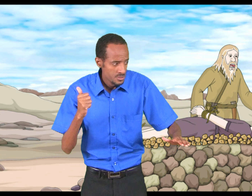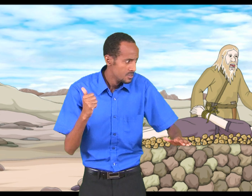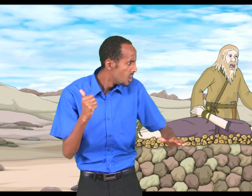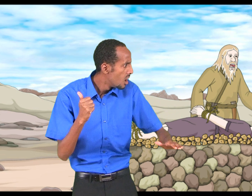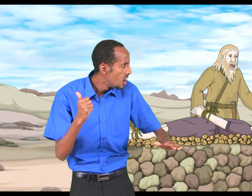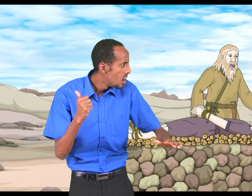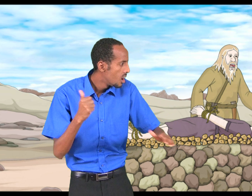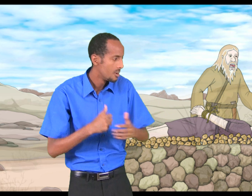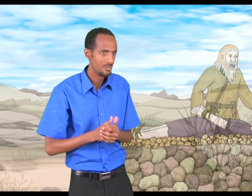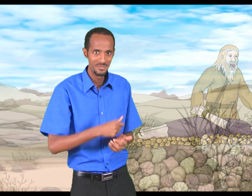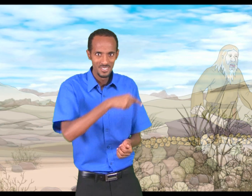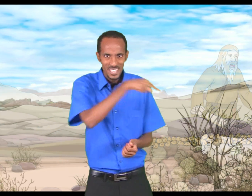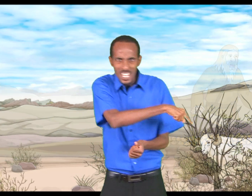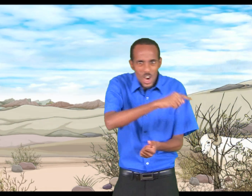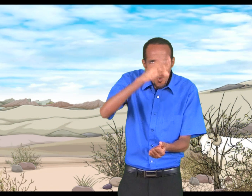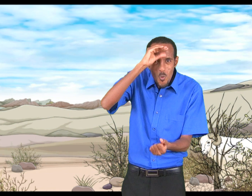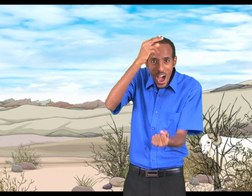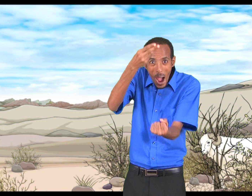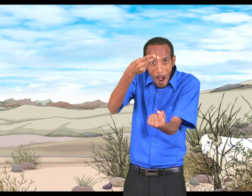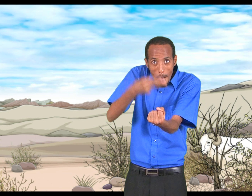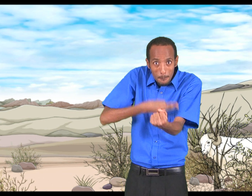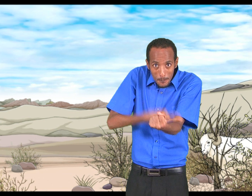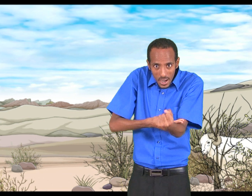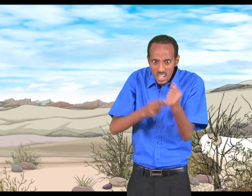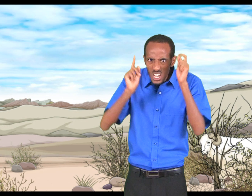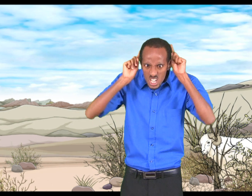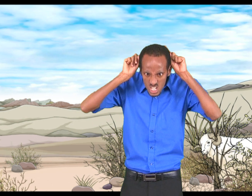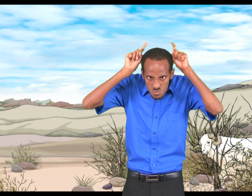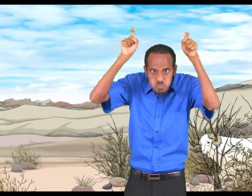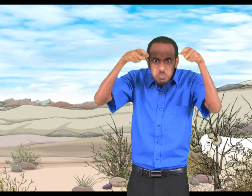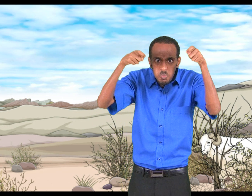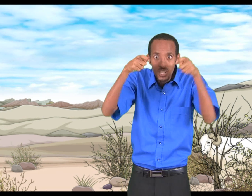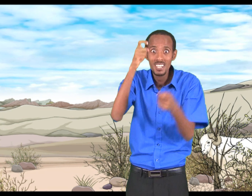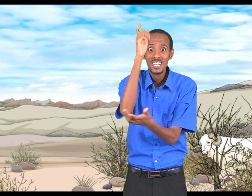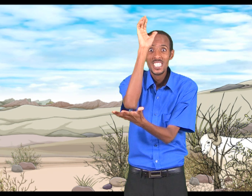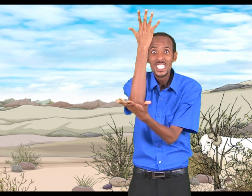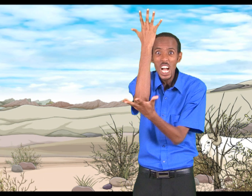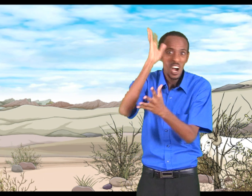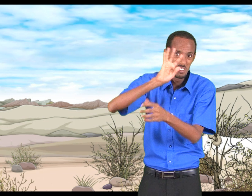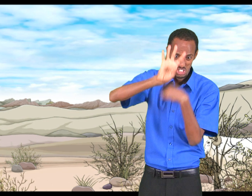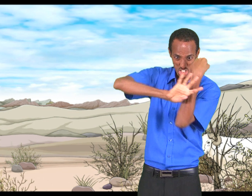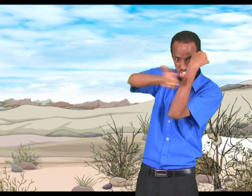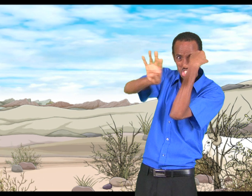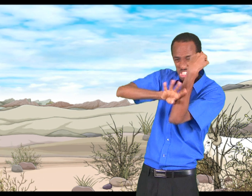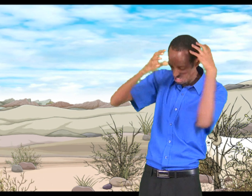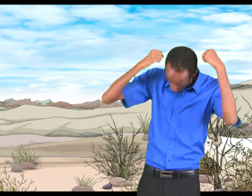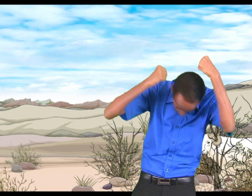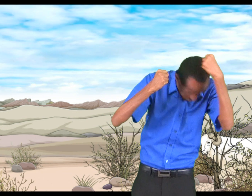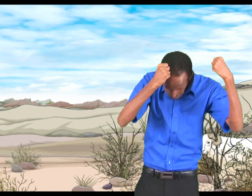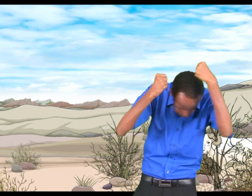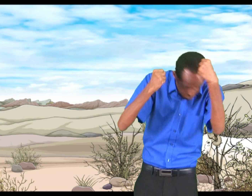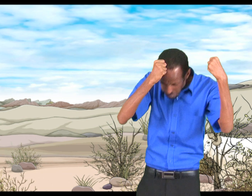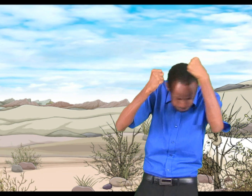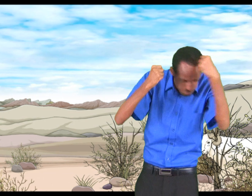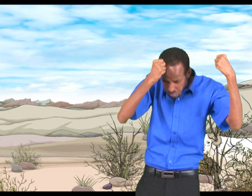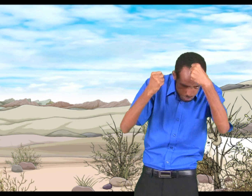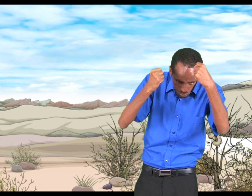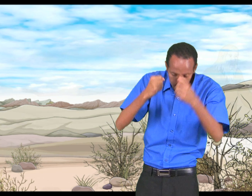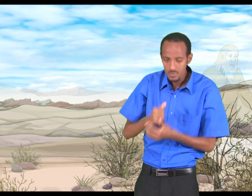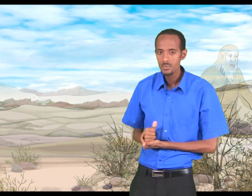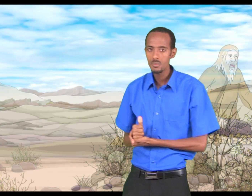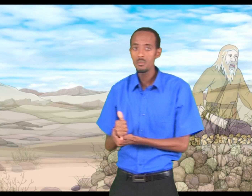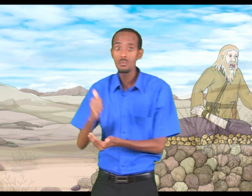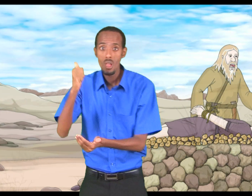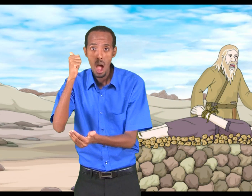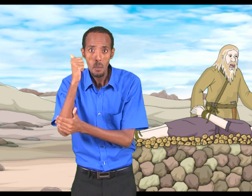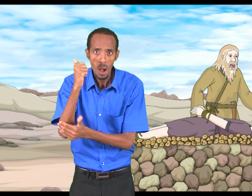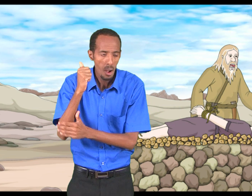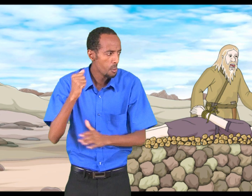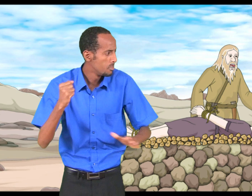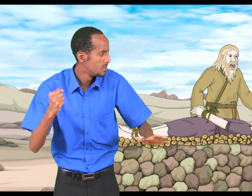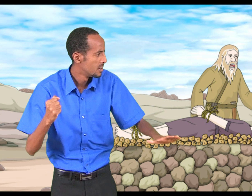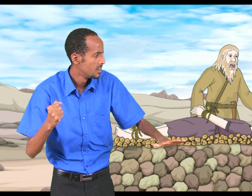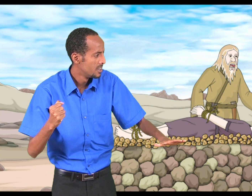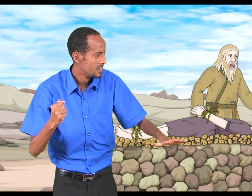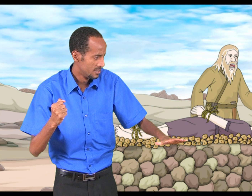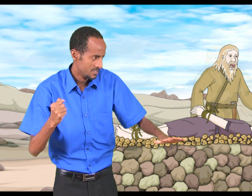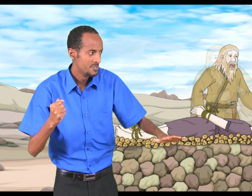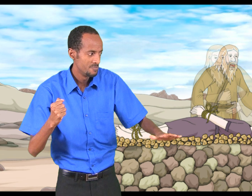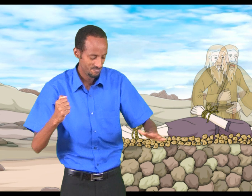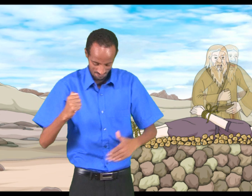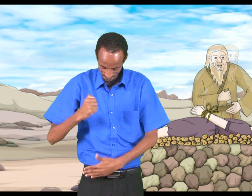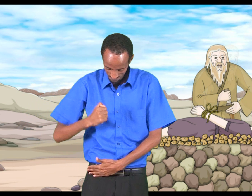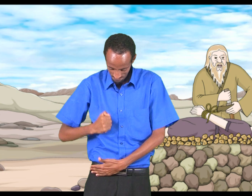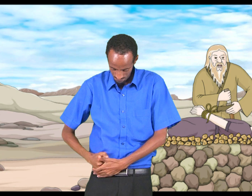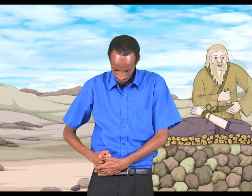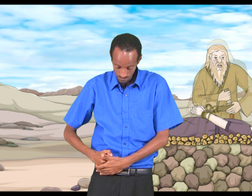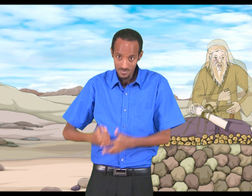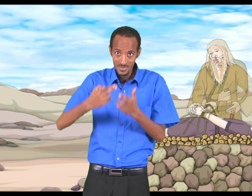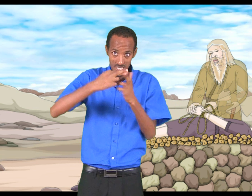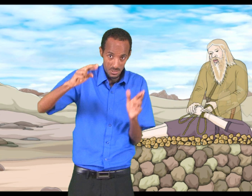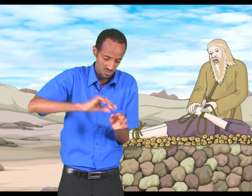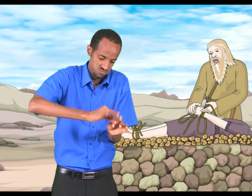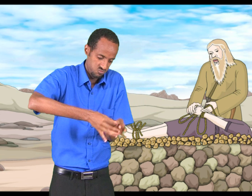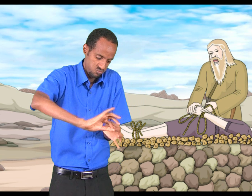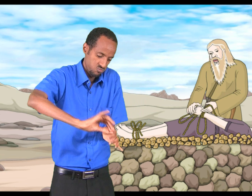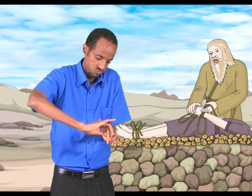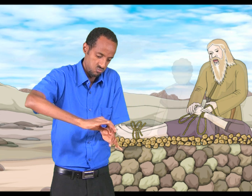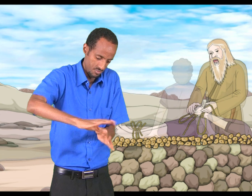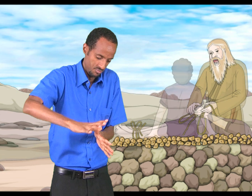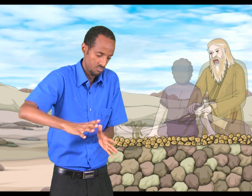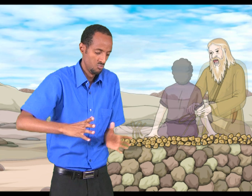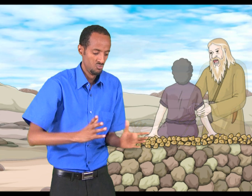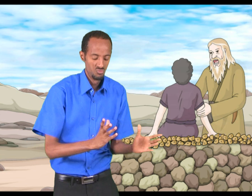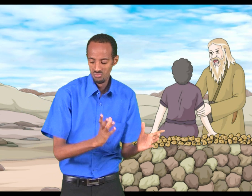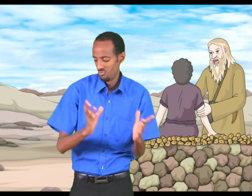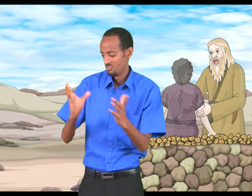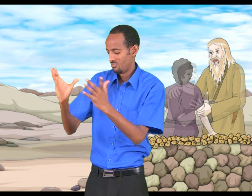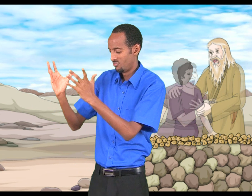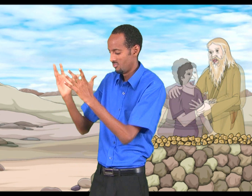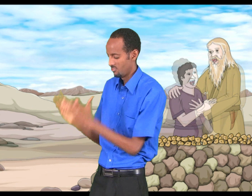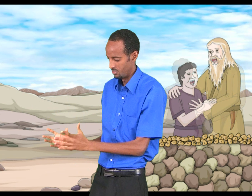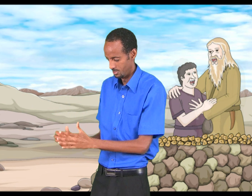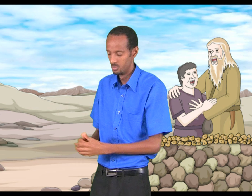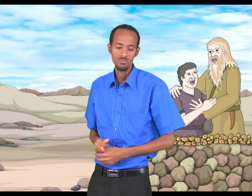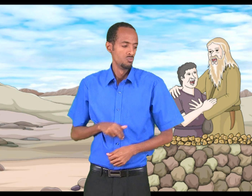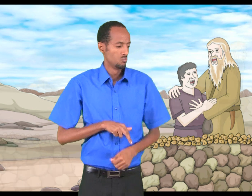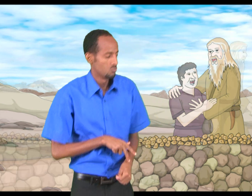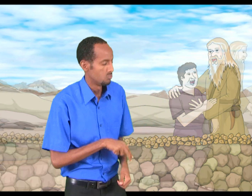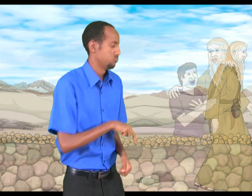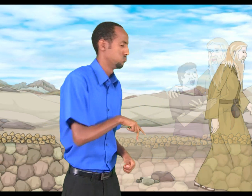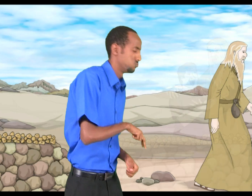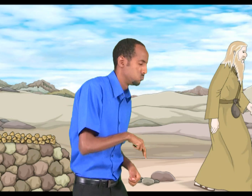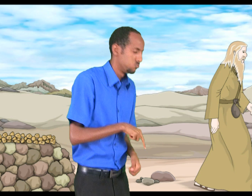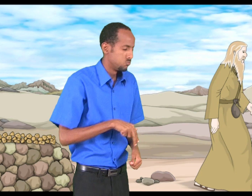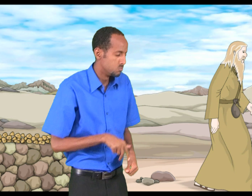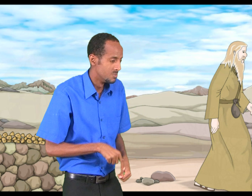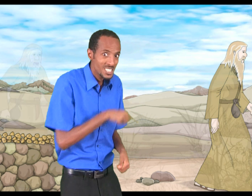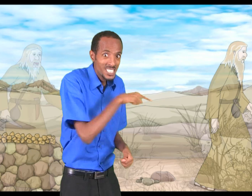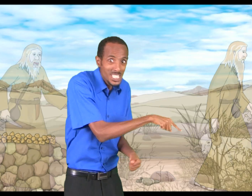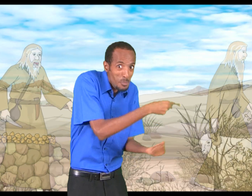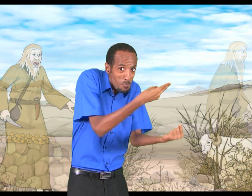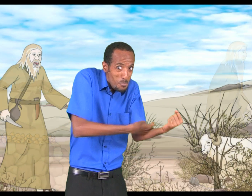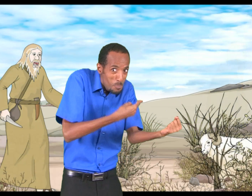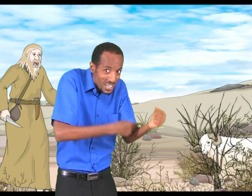Then Abraham looked up and saw behind him a ram in a thicket, caught by its horns.